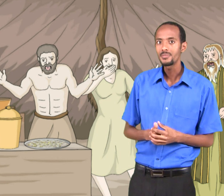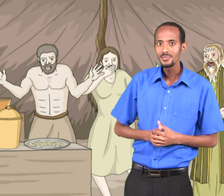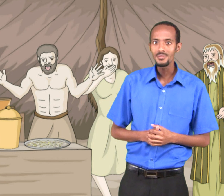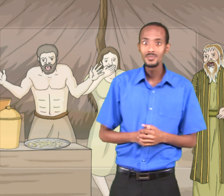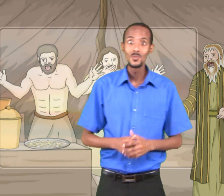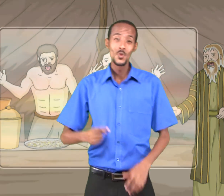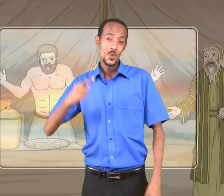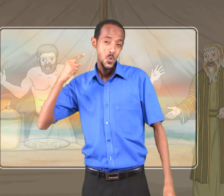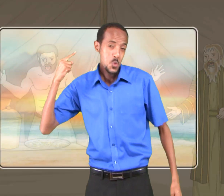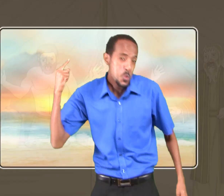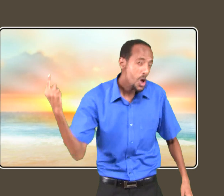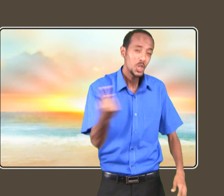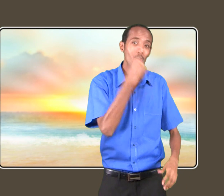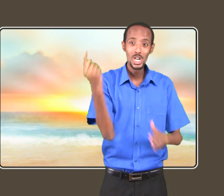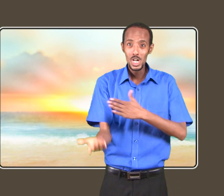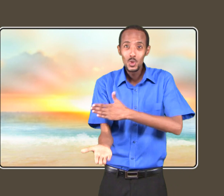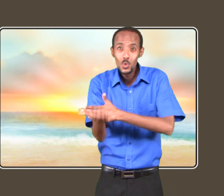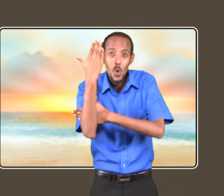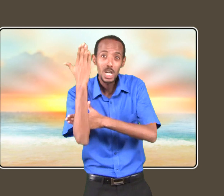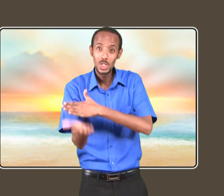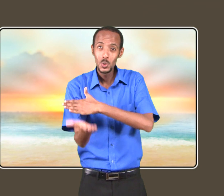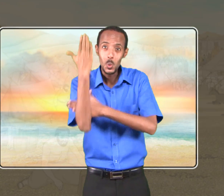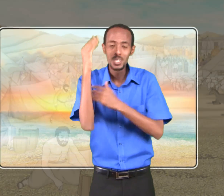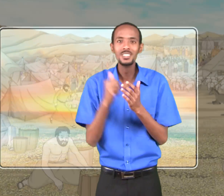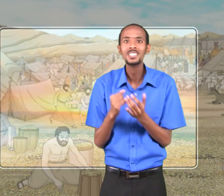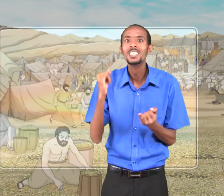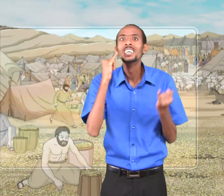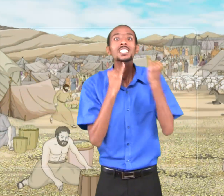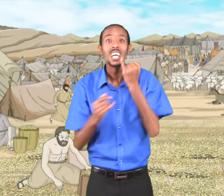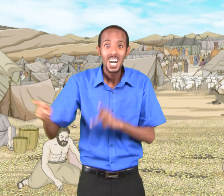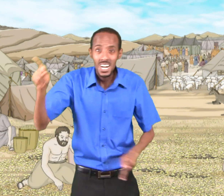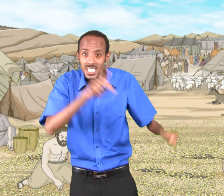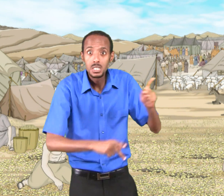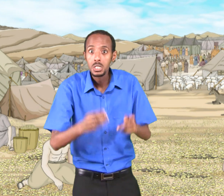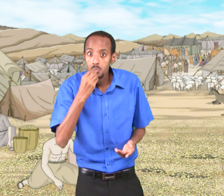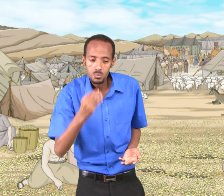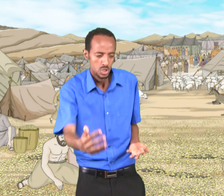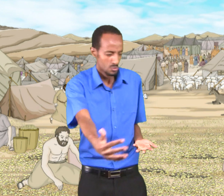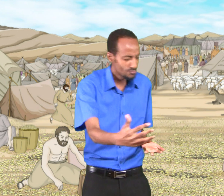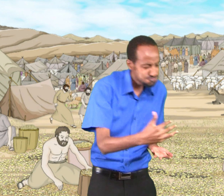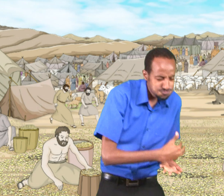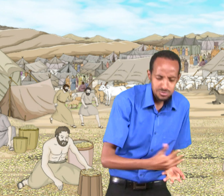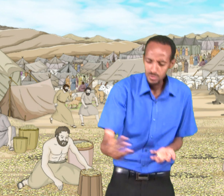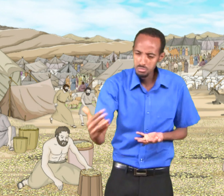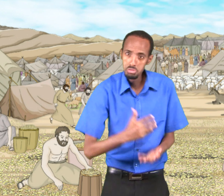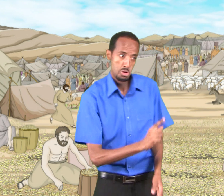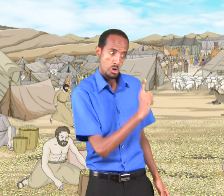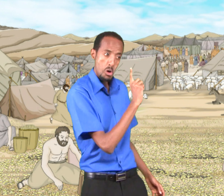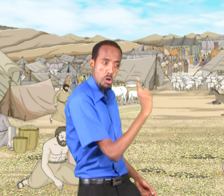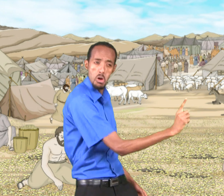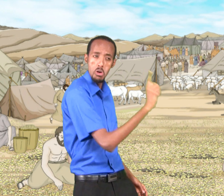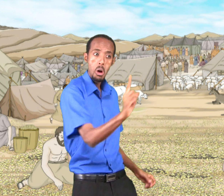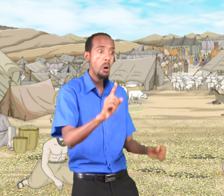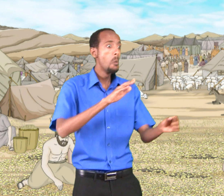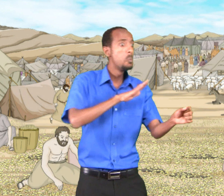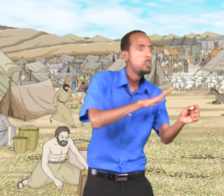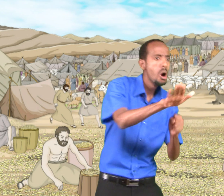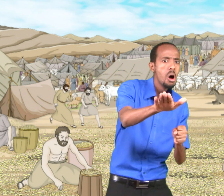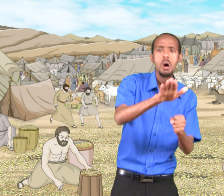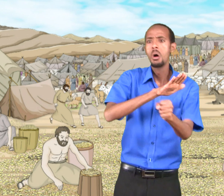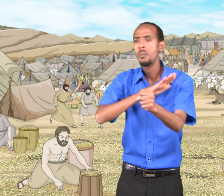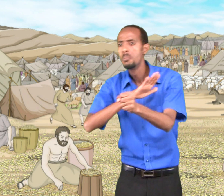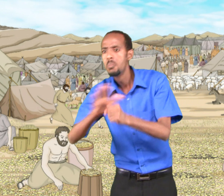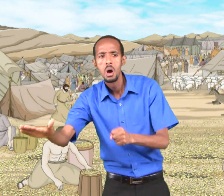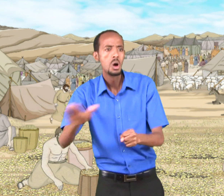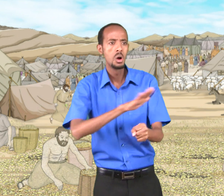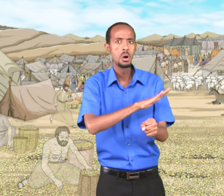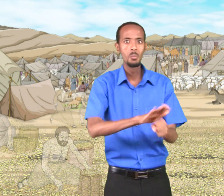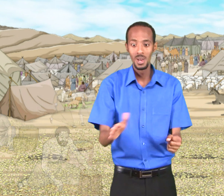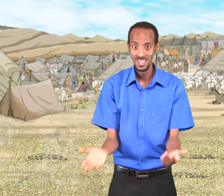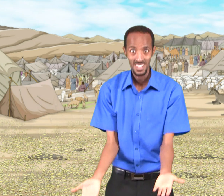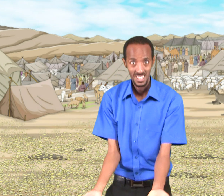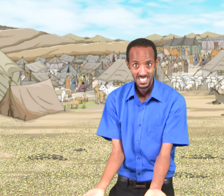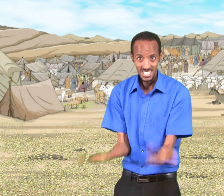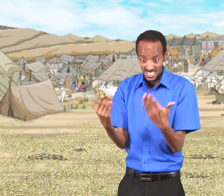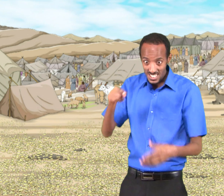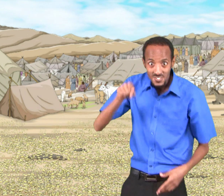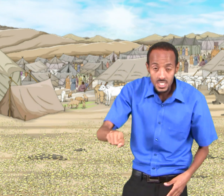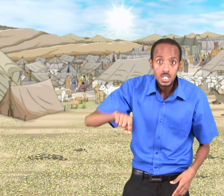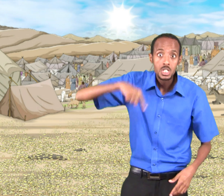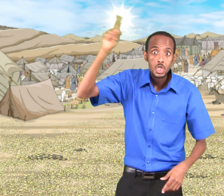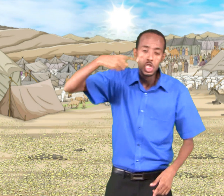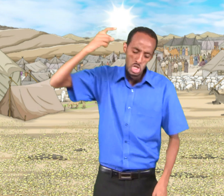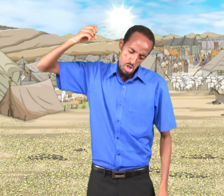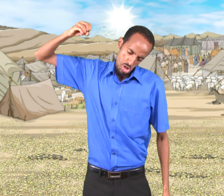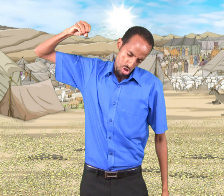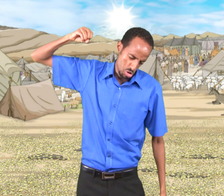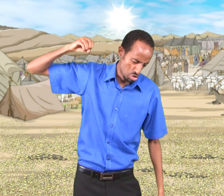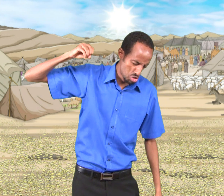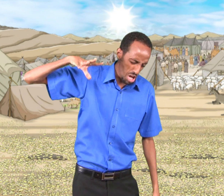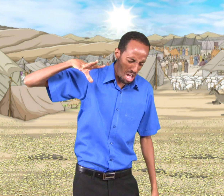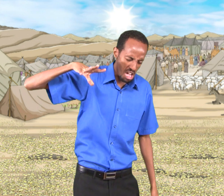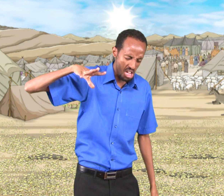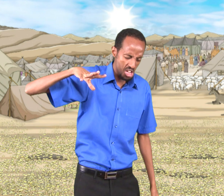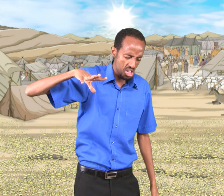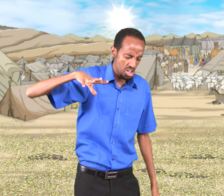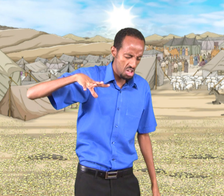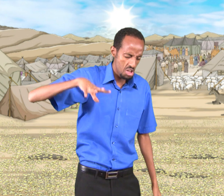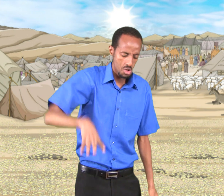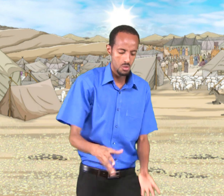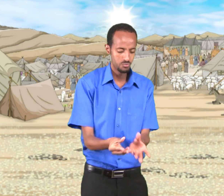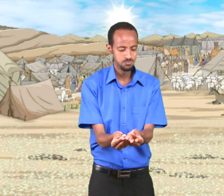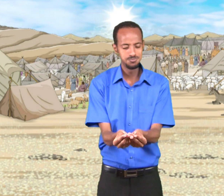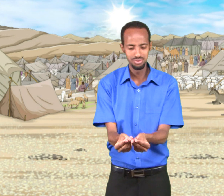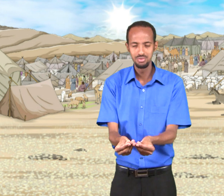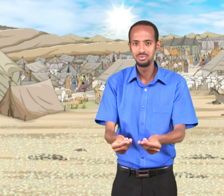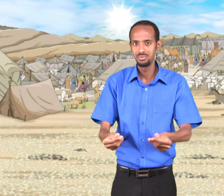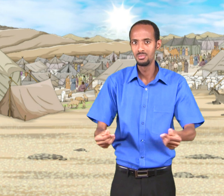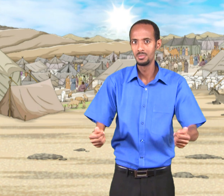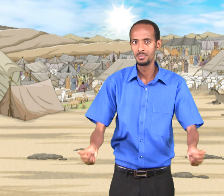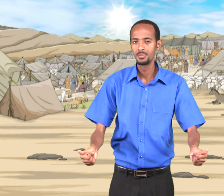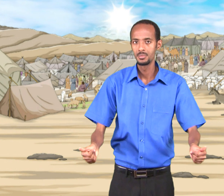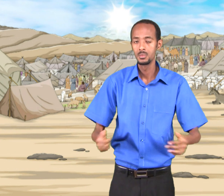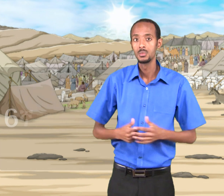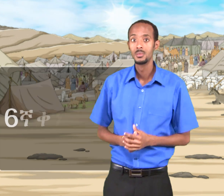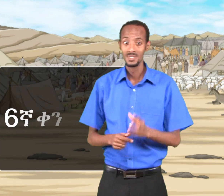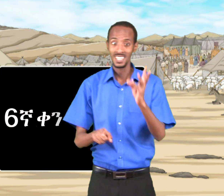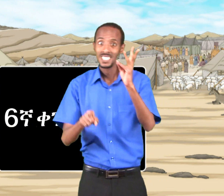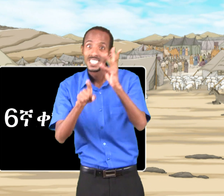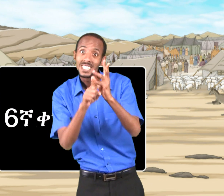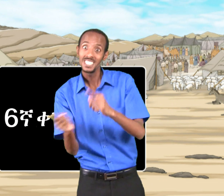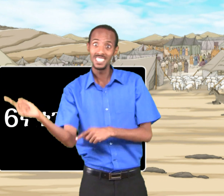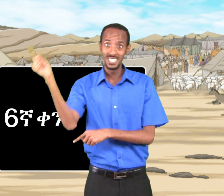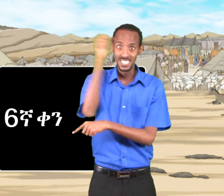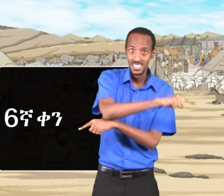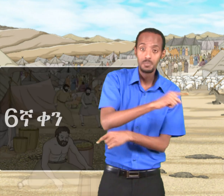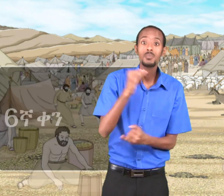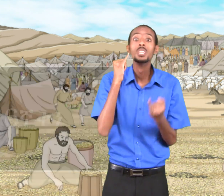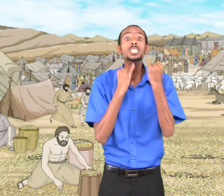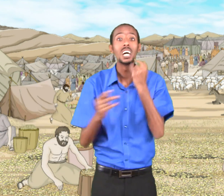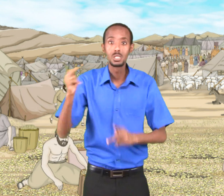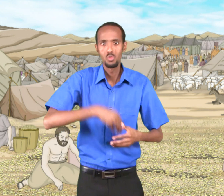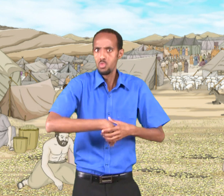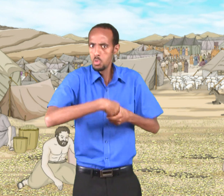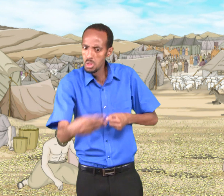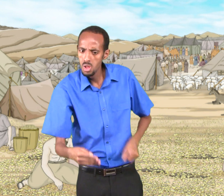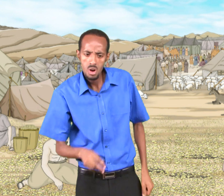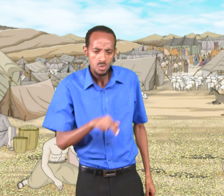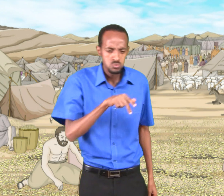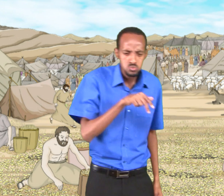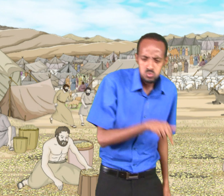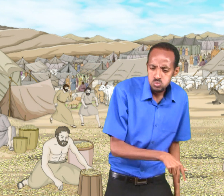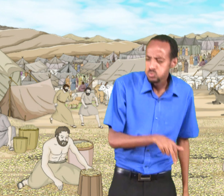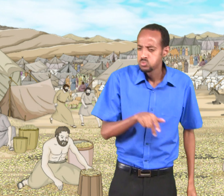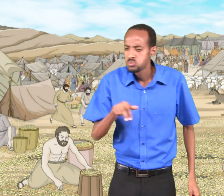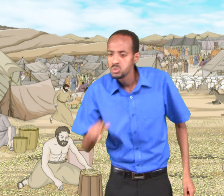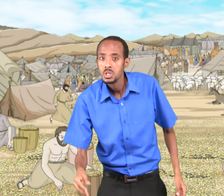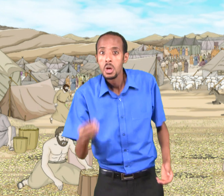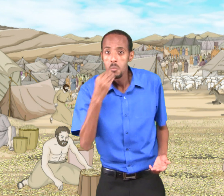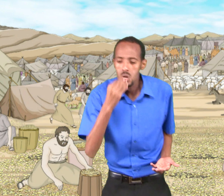Every morning each one gathered as much as was needed, and when the sun grew hot, it melted away.